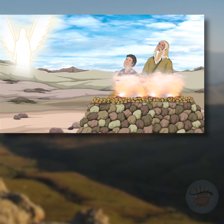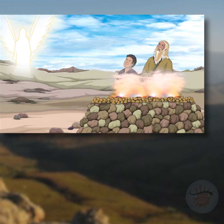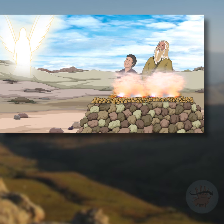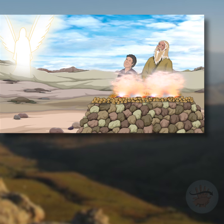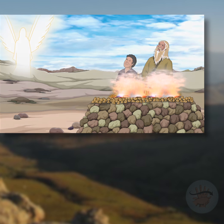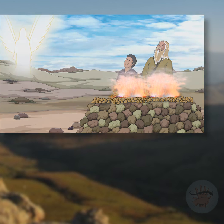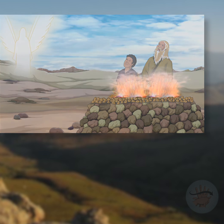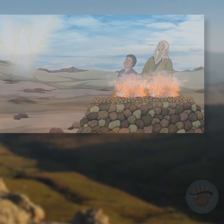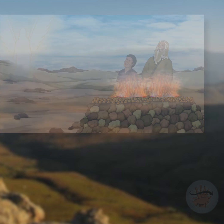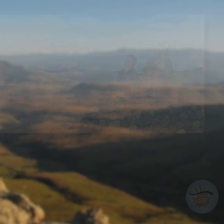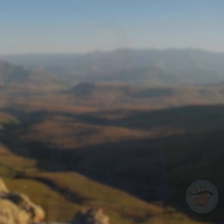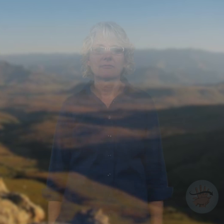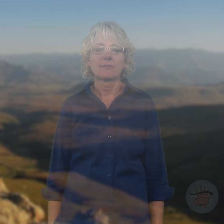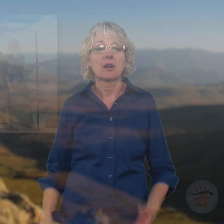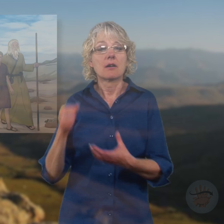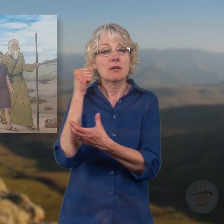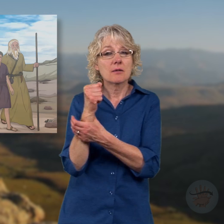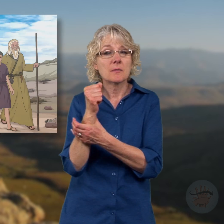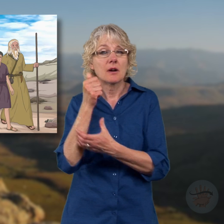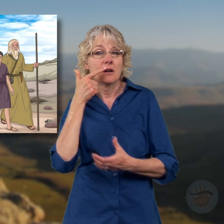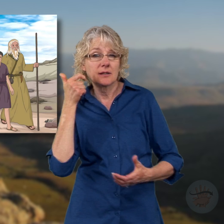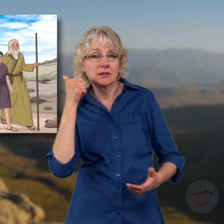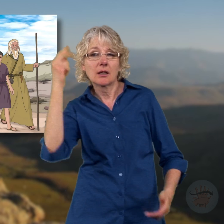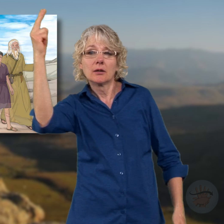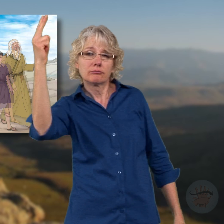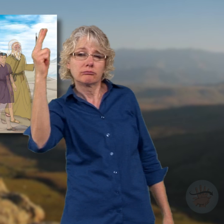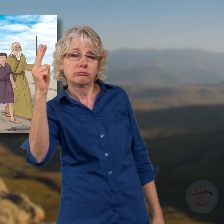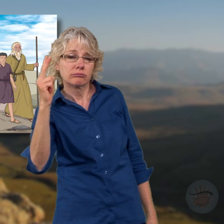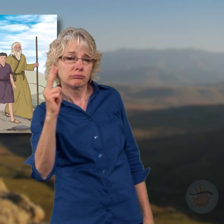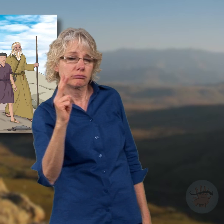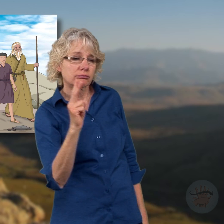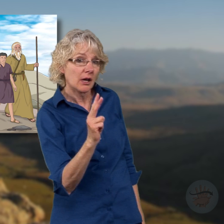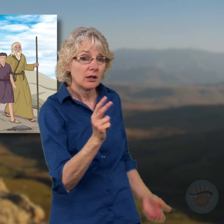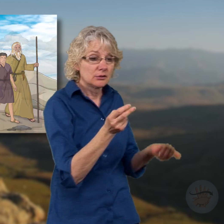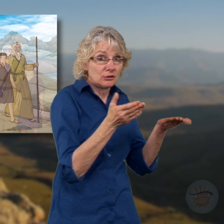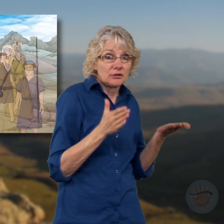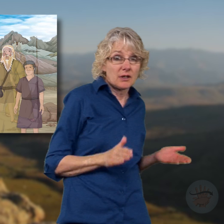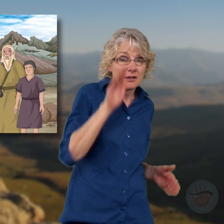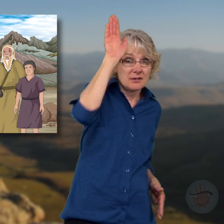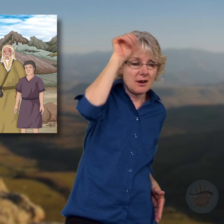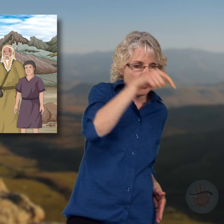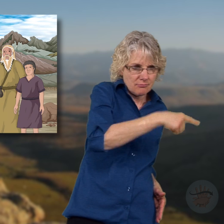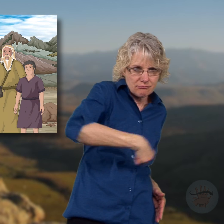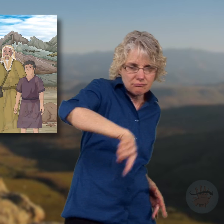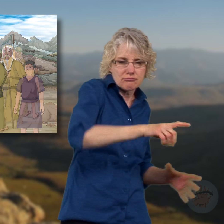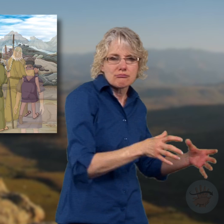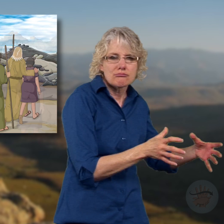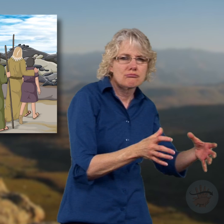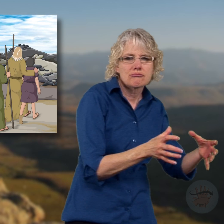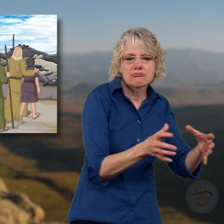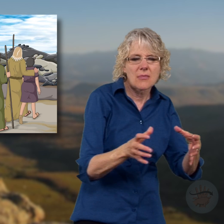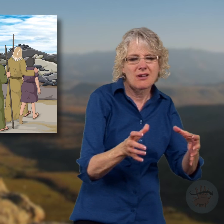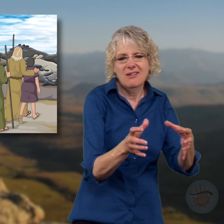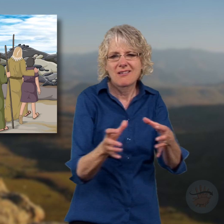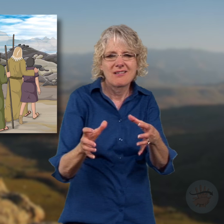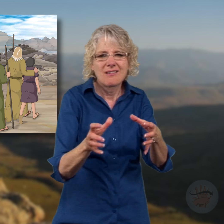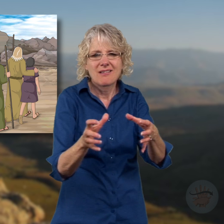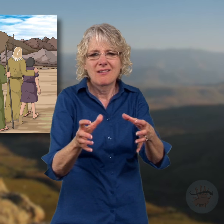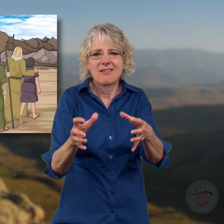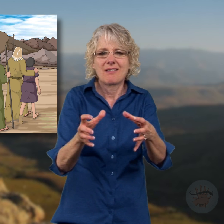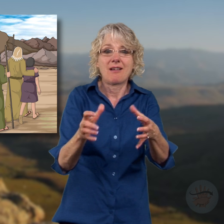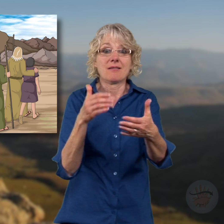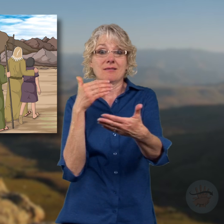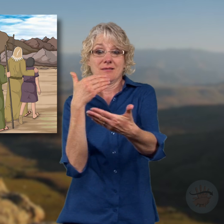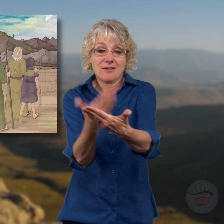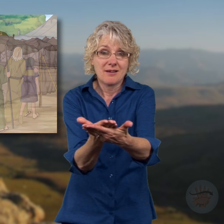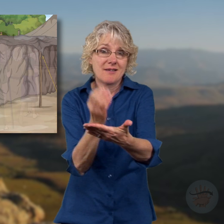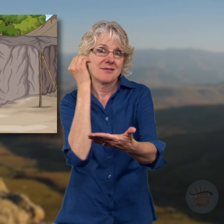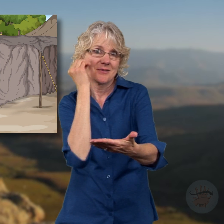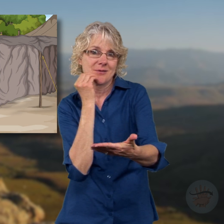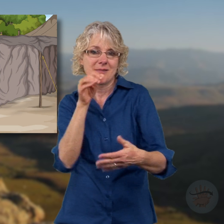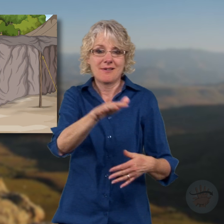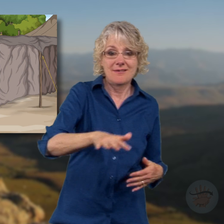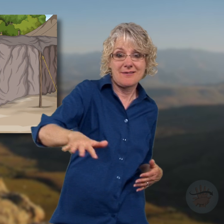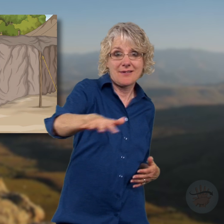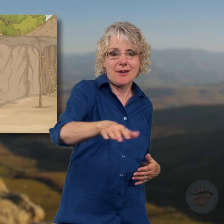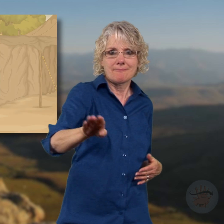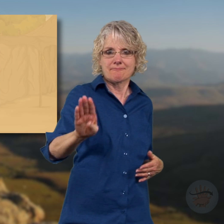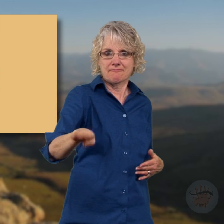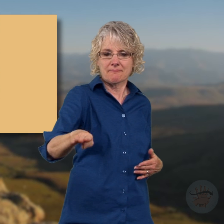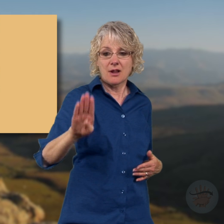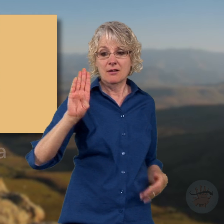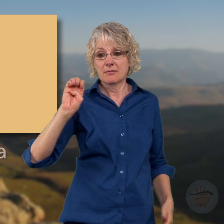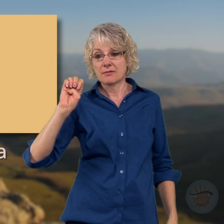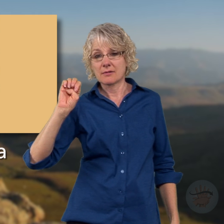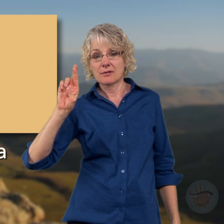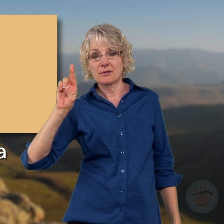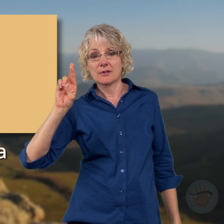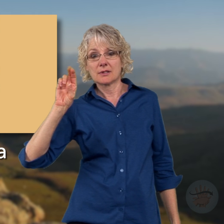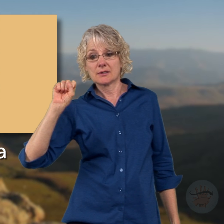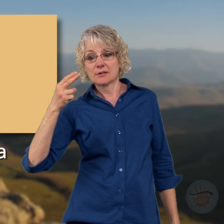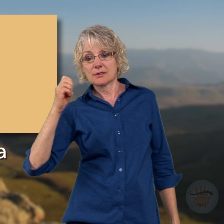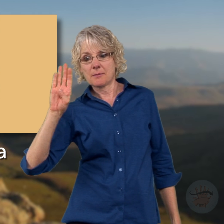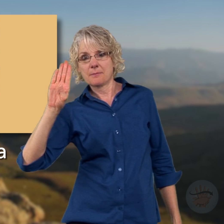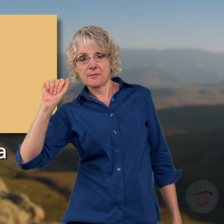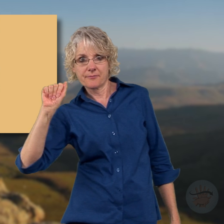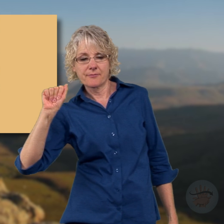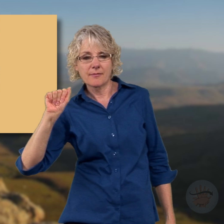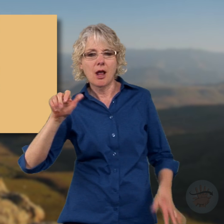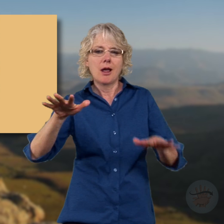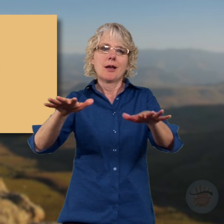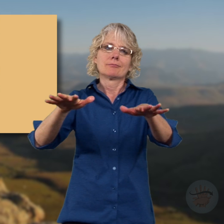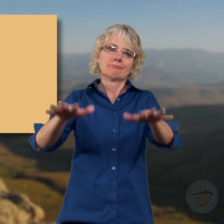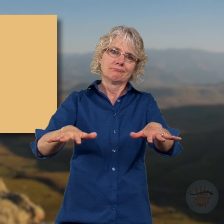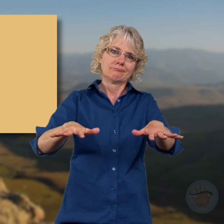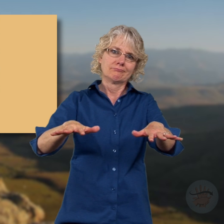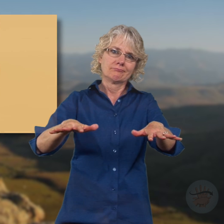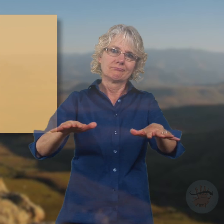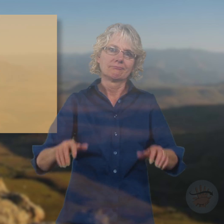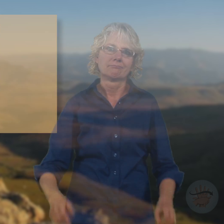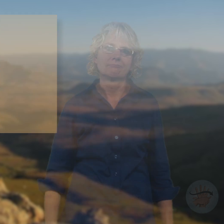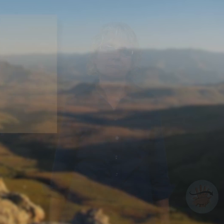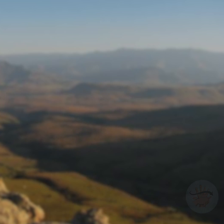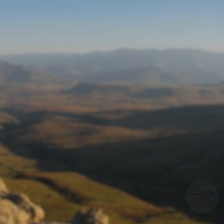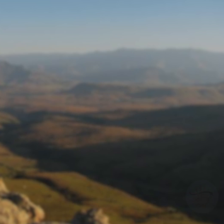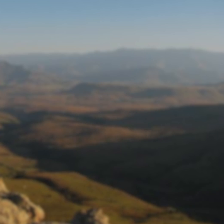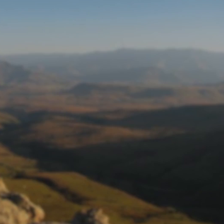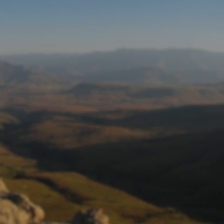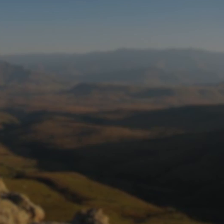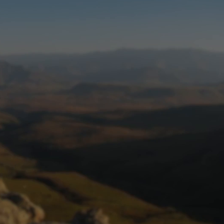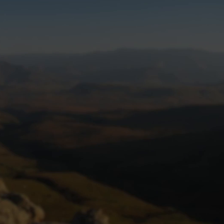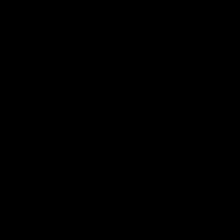Abraham went back to his servants, and they got up and set out together for Beersheba. And Abraham settled in Beersheba.